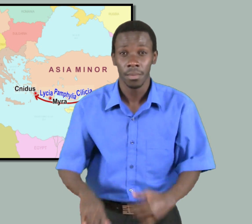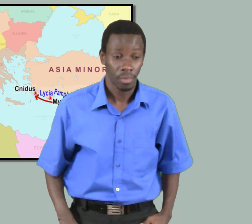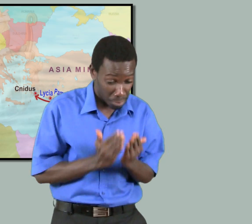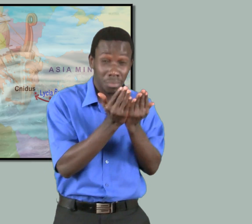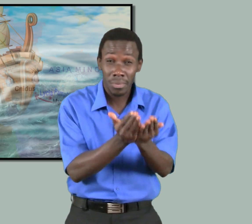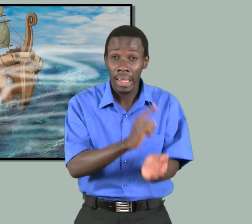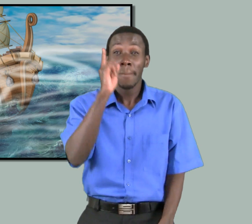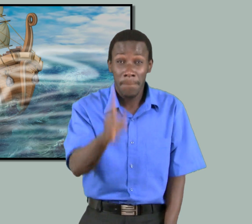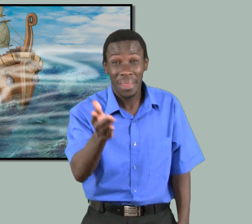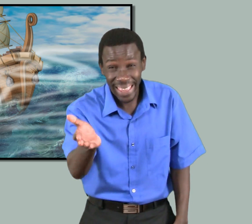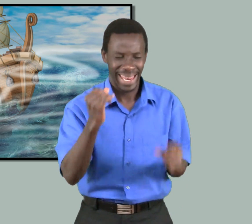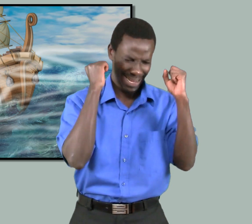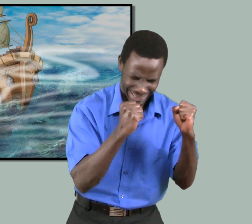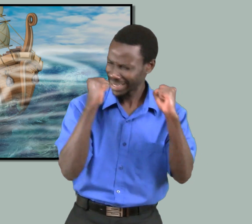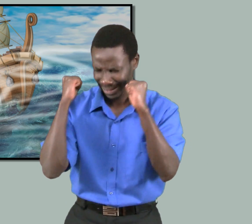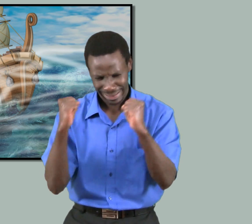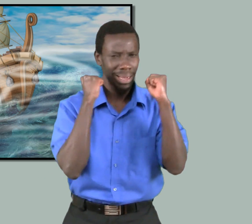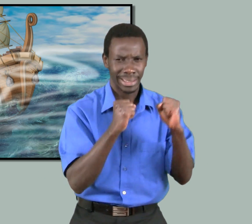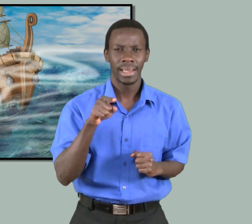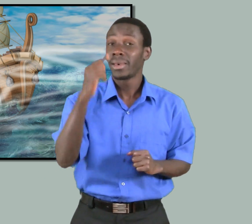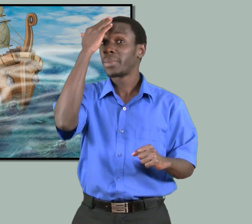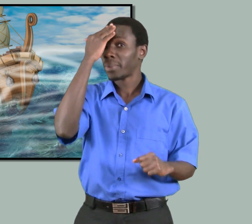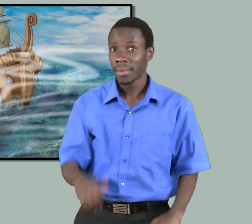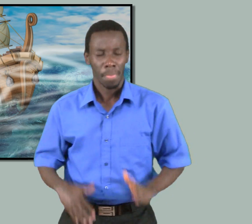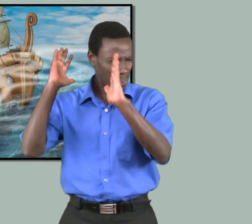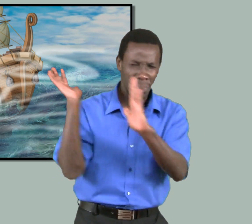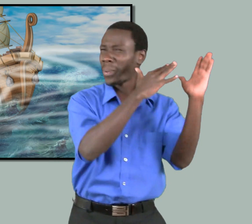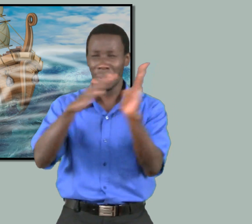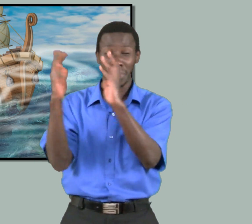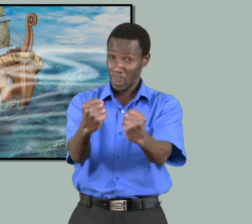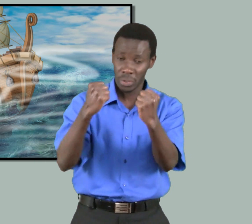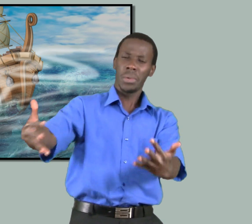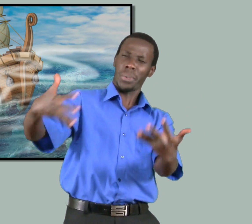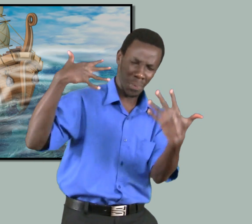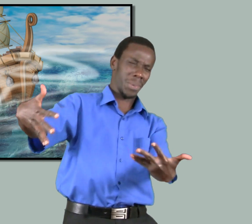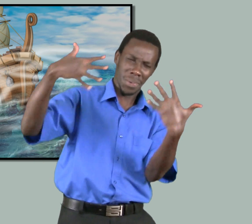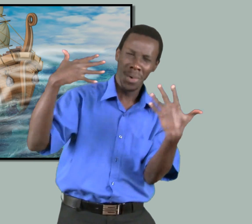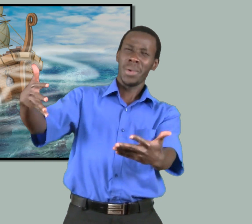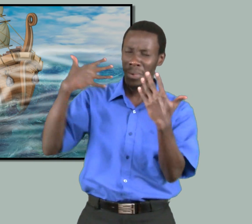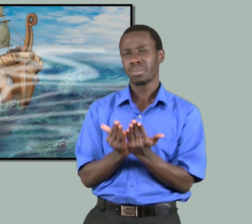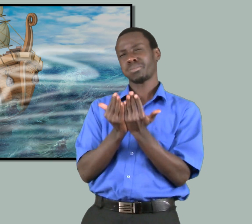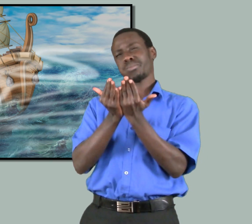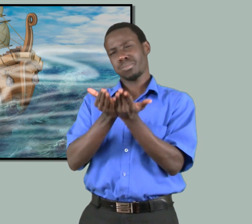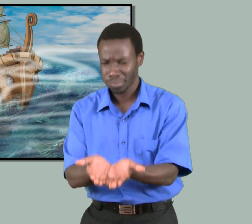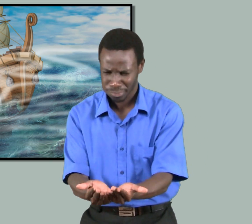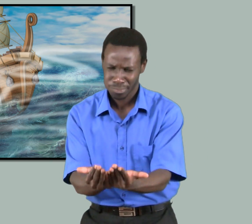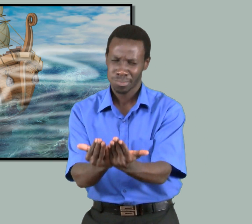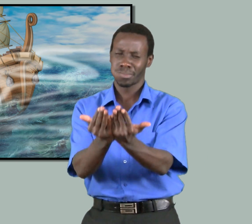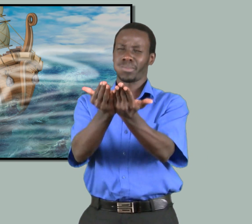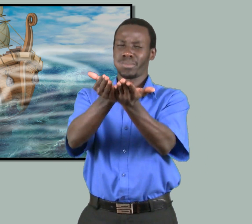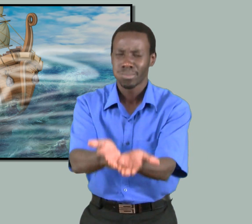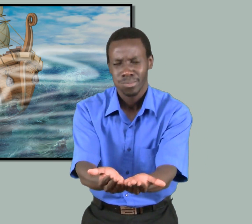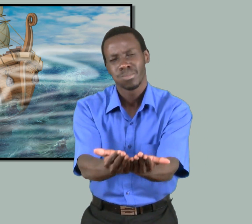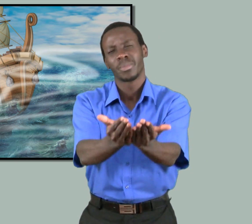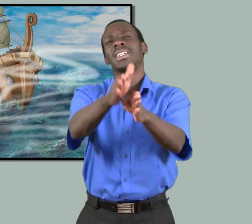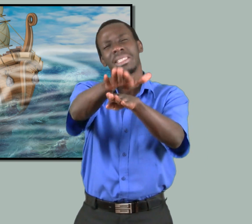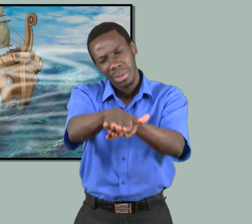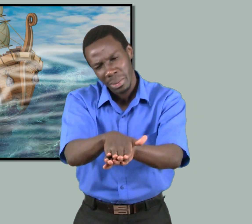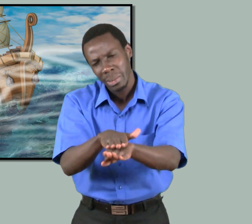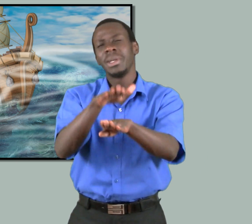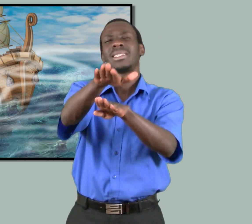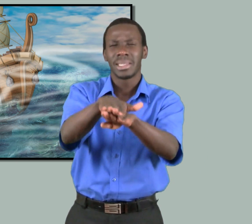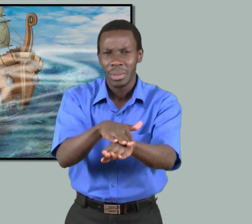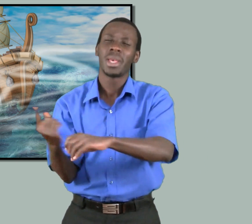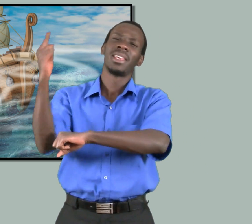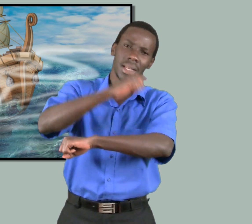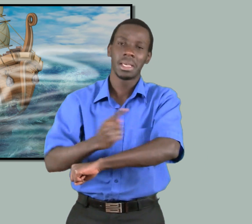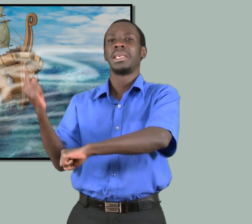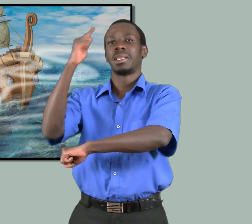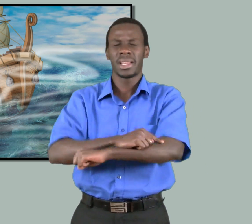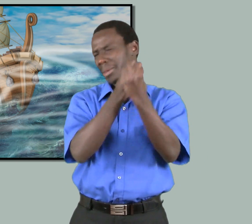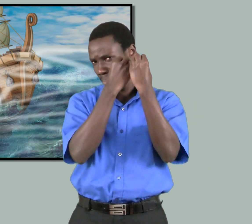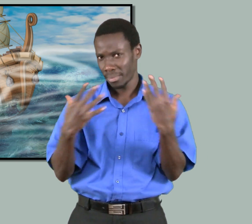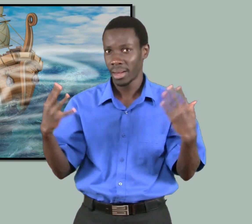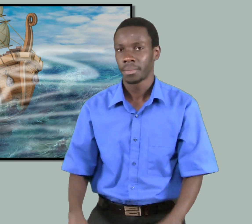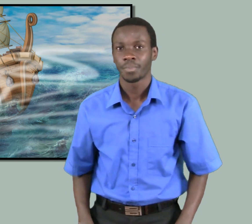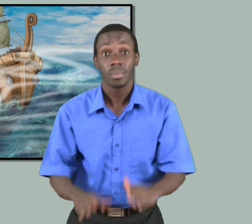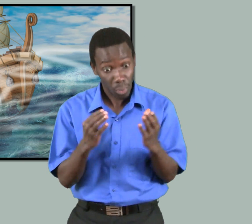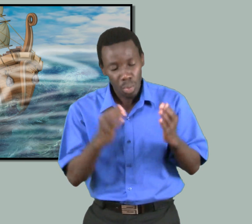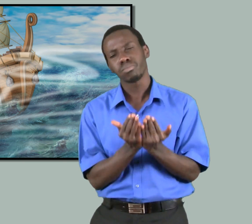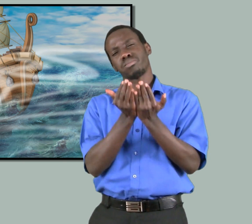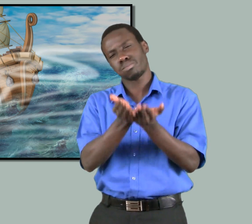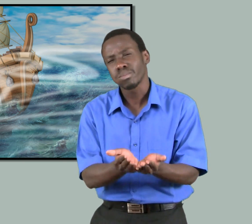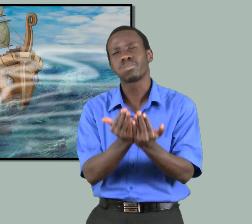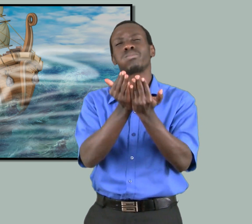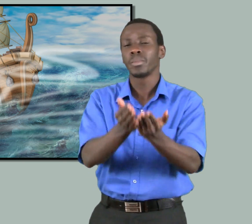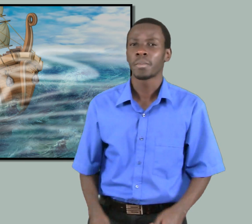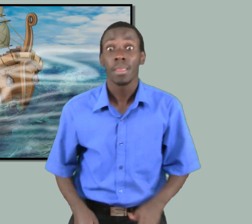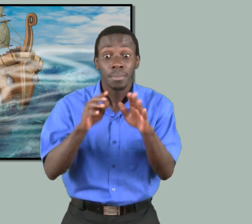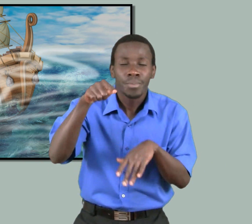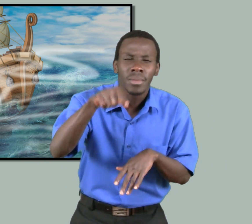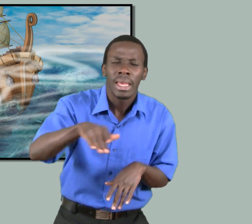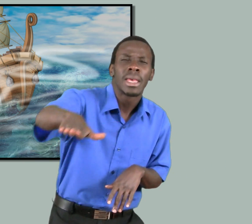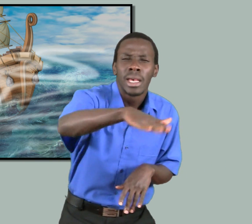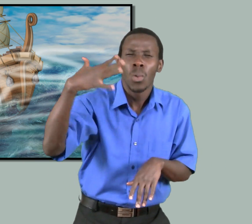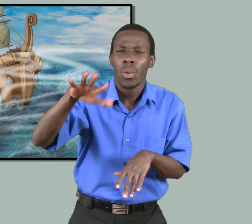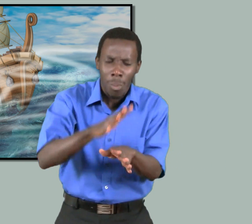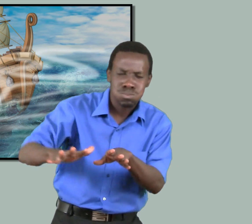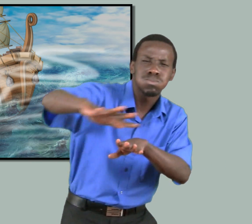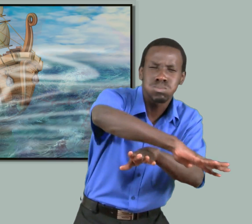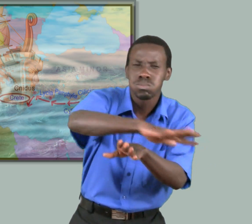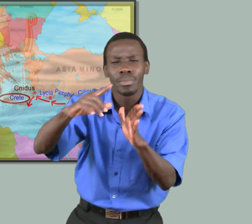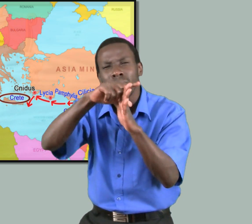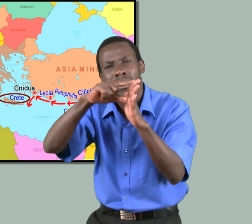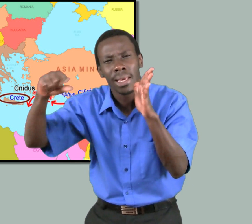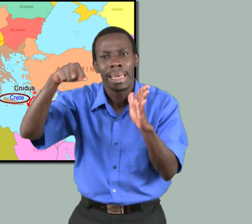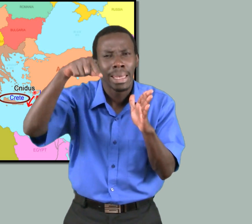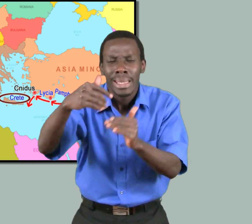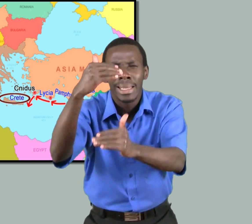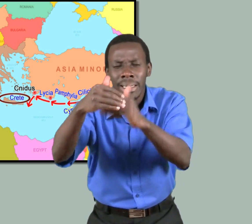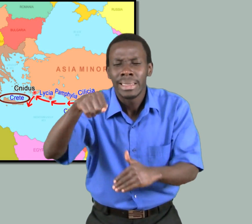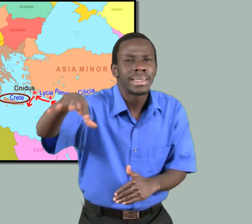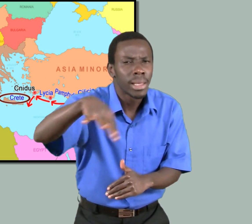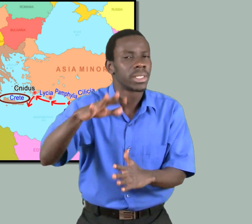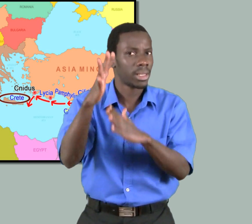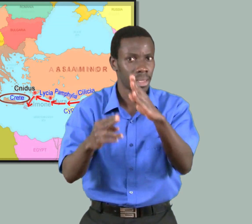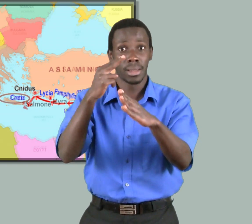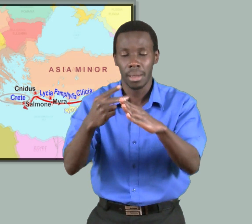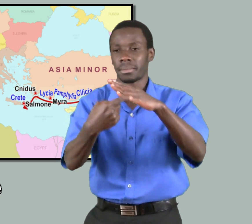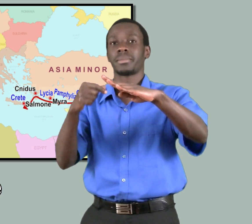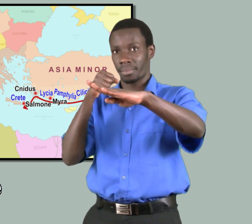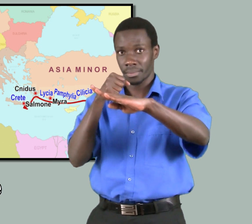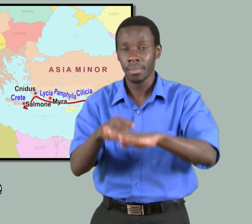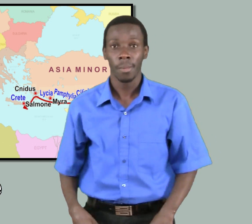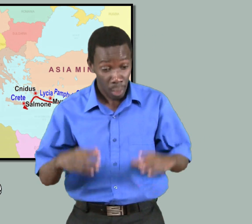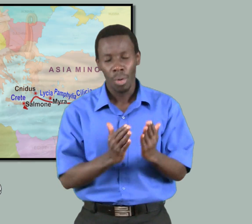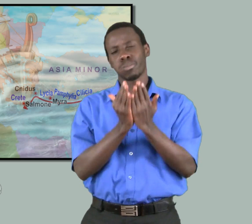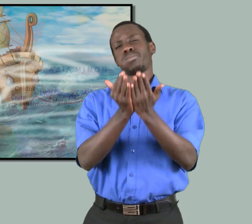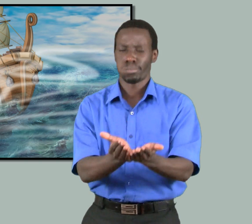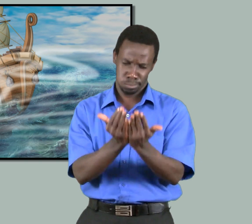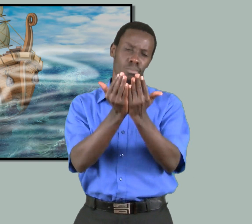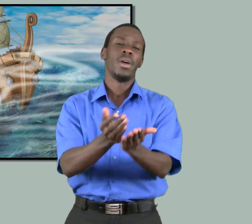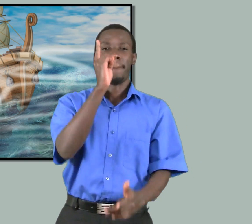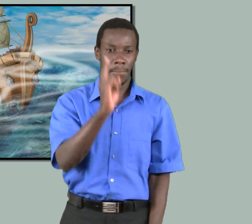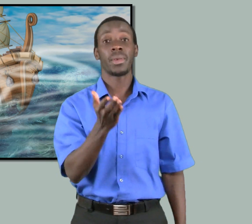When the wind impeded us, we sailed to the lee of Crete, opposite Salmone.